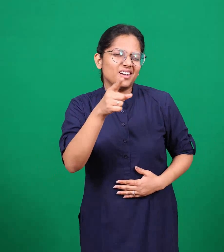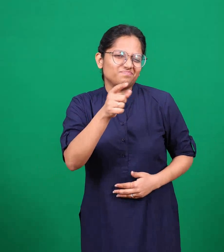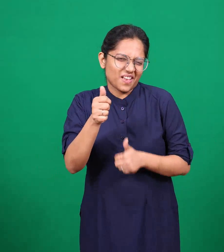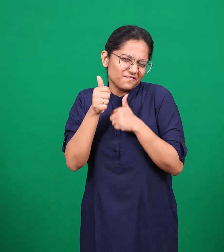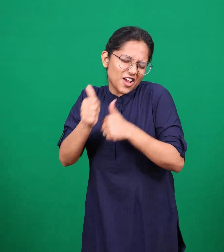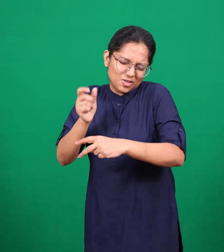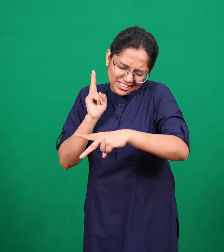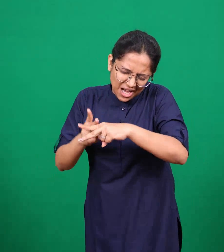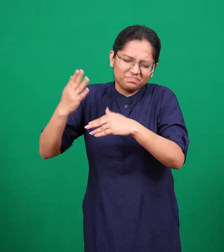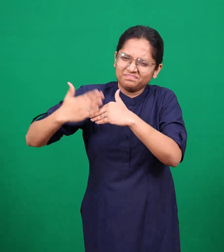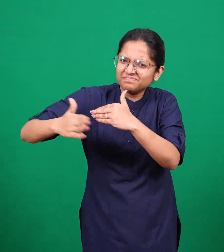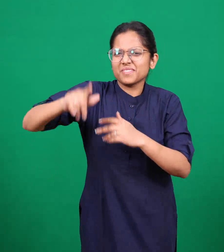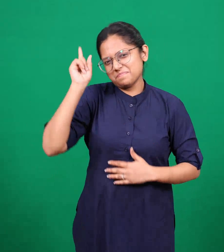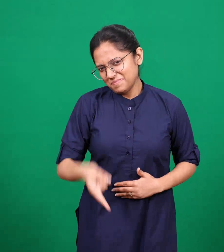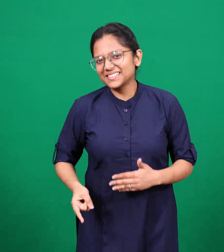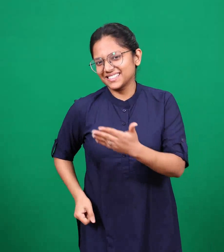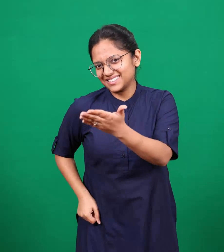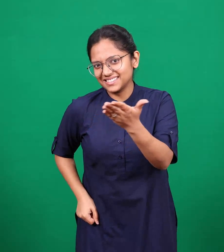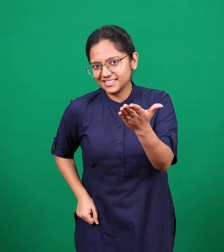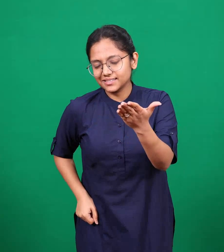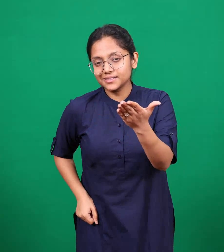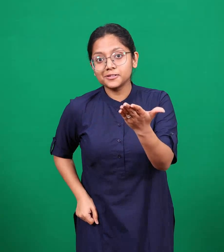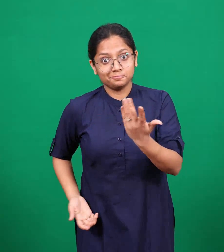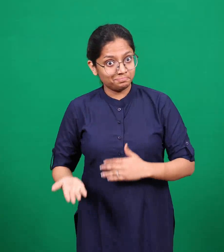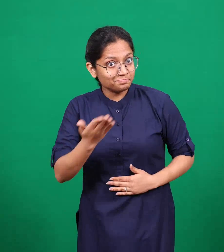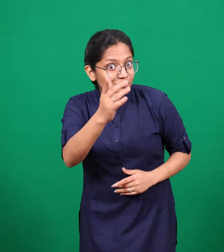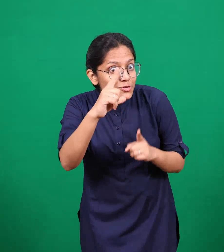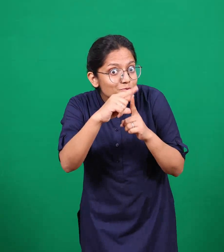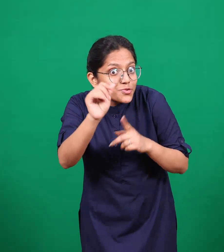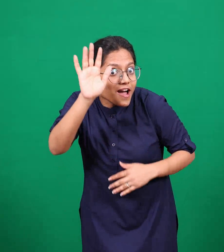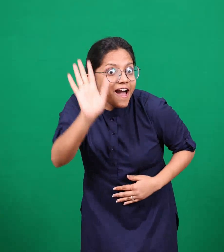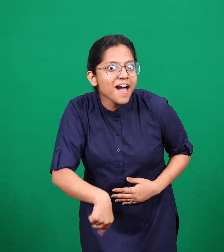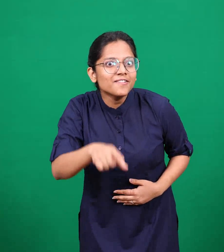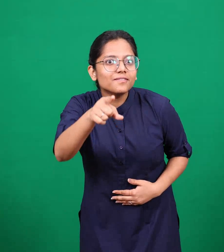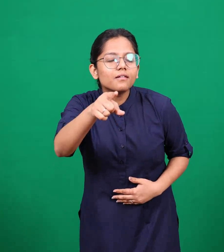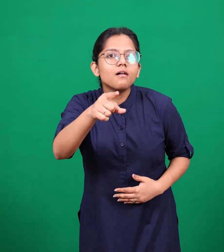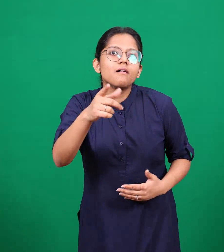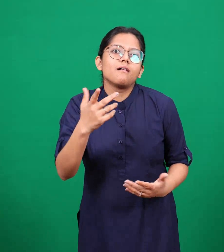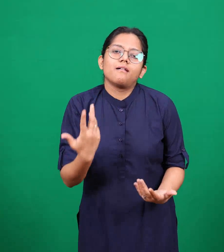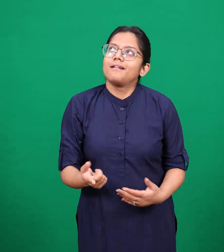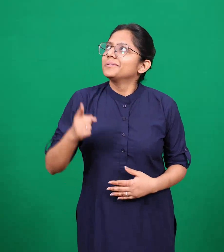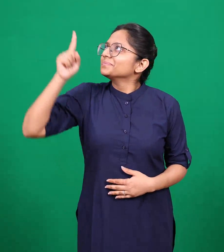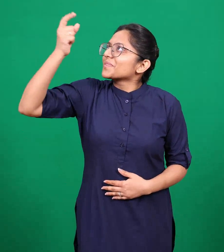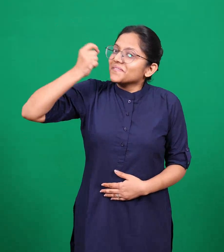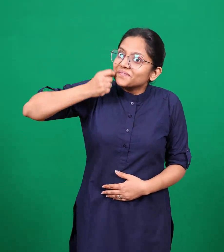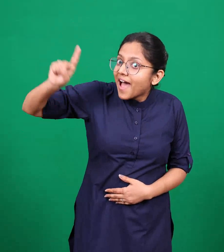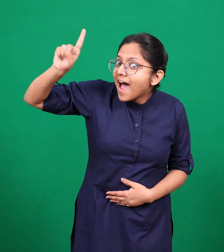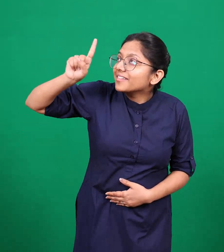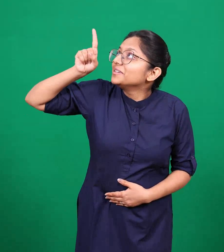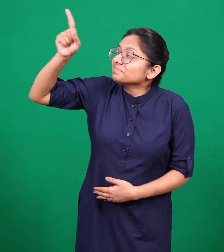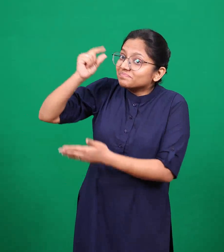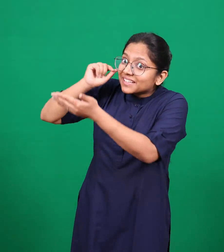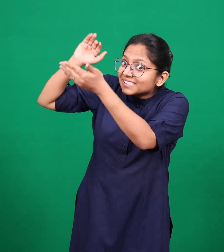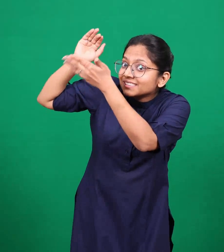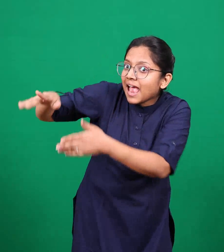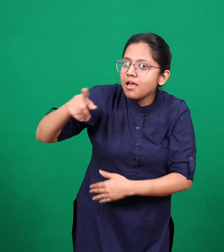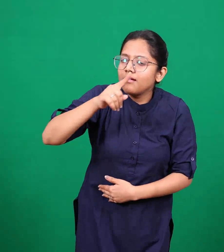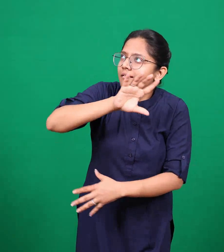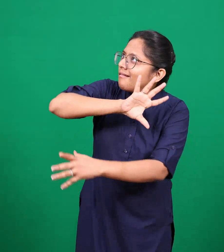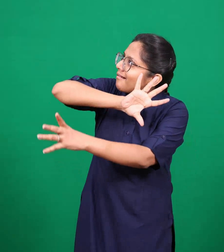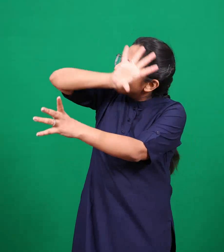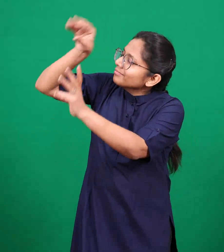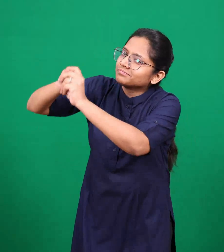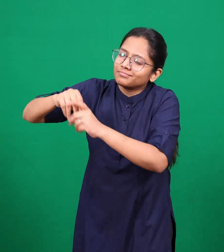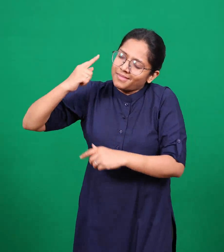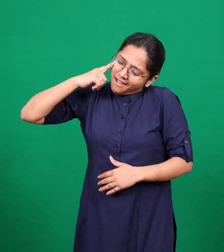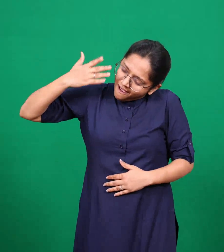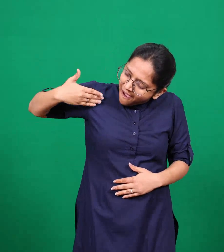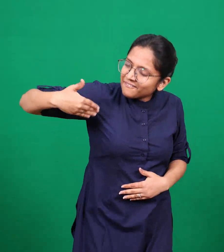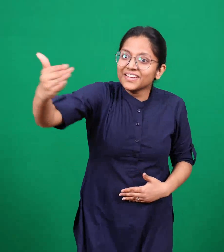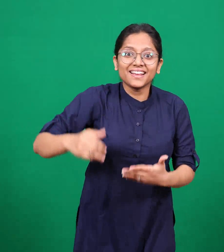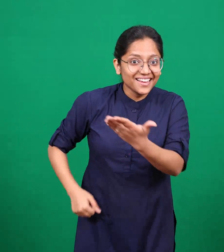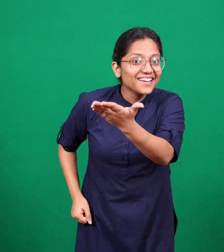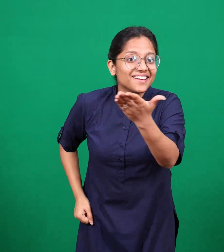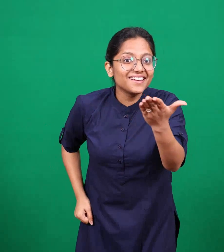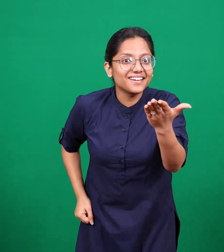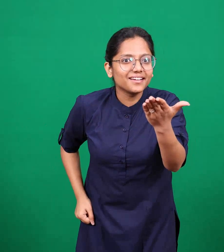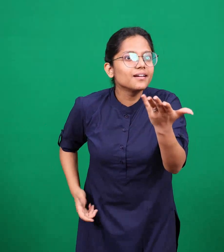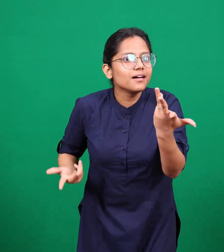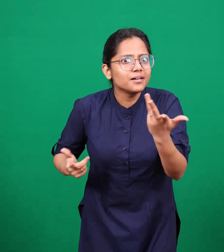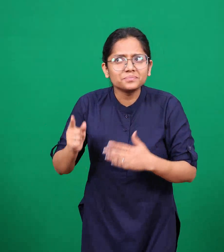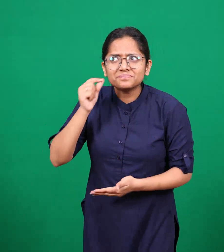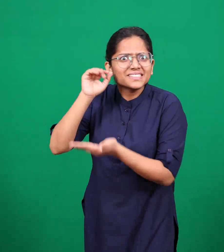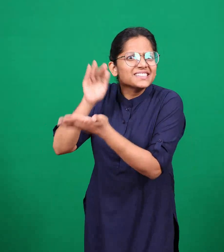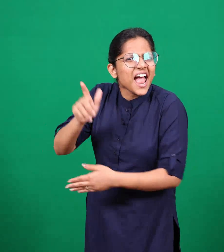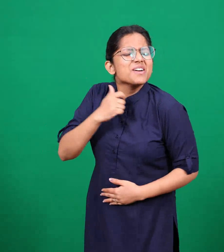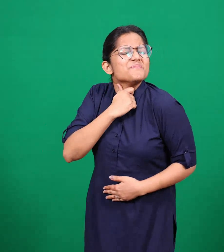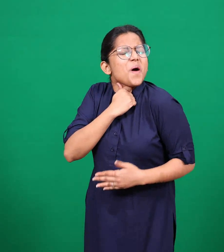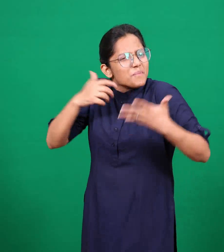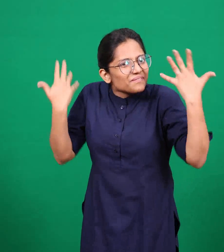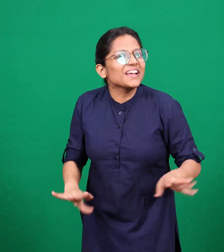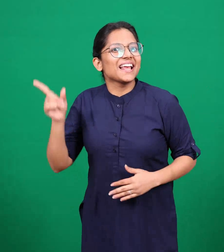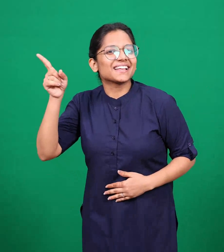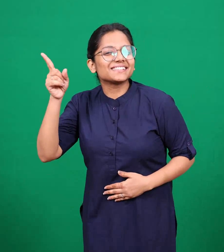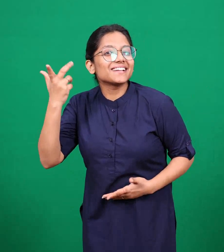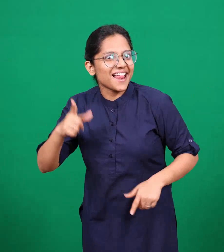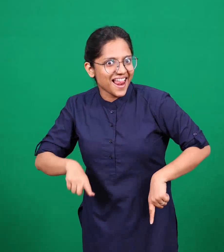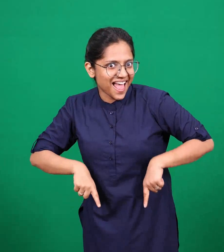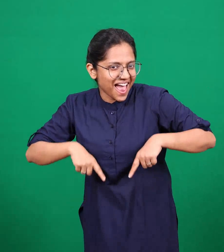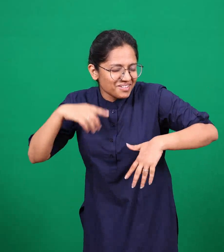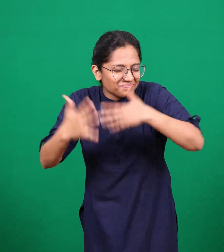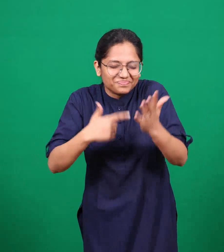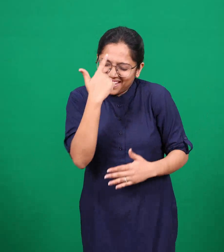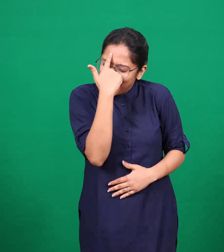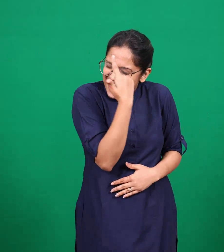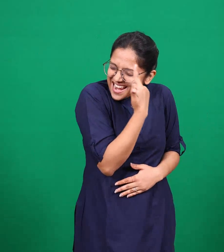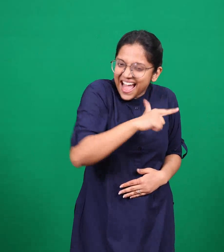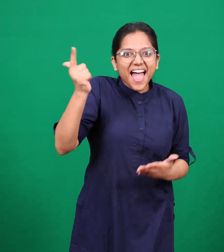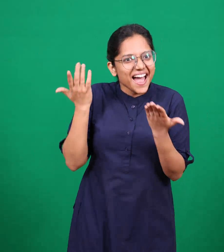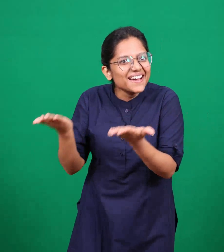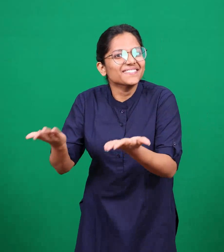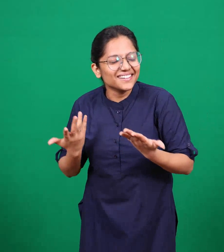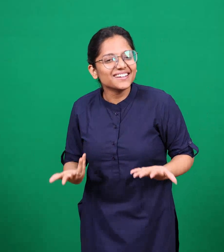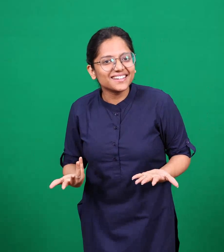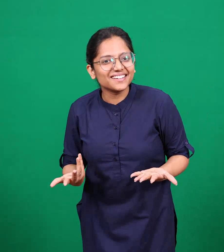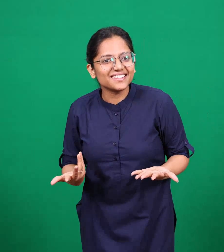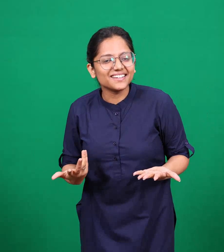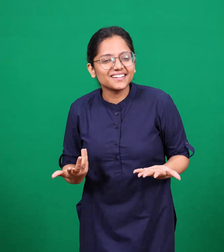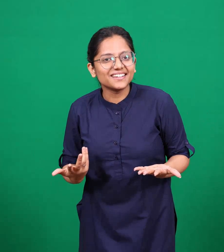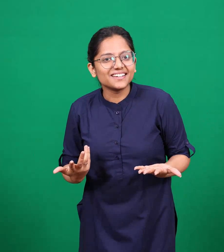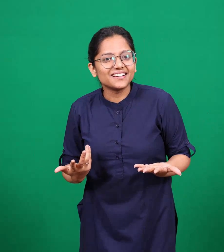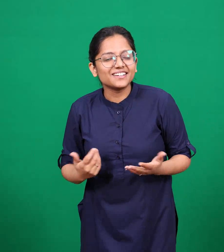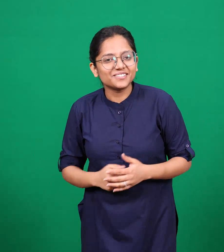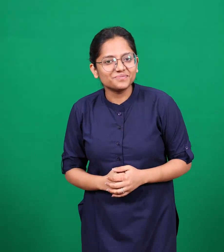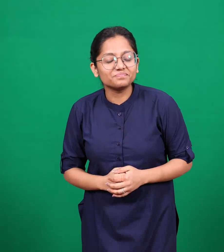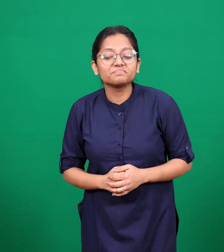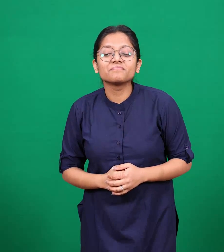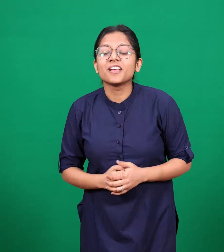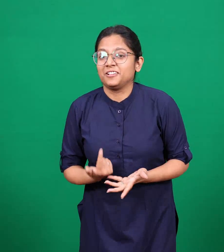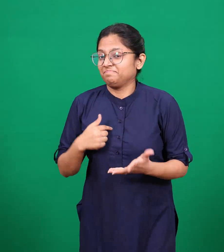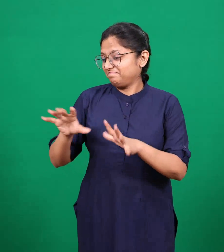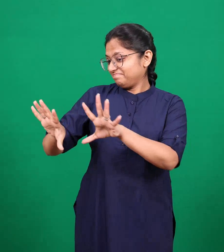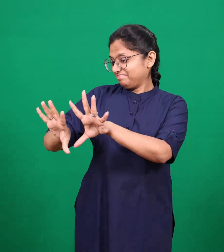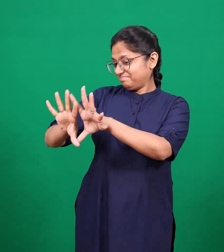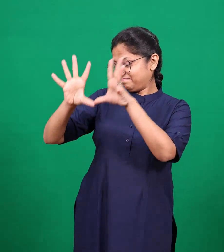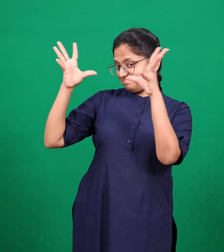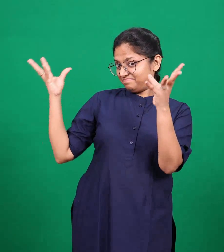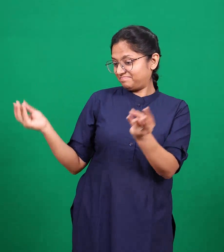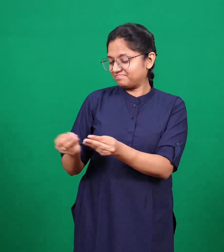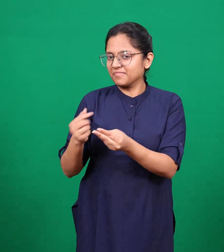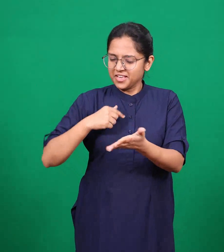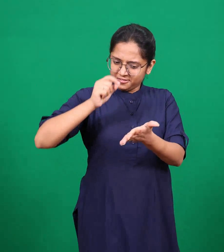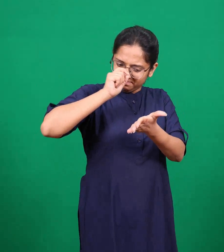If it does, you will also remain in the Son and in the Father.